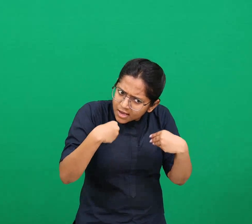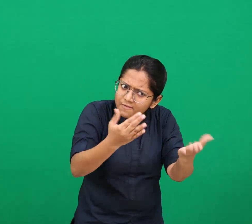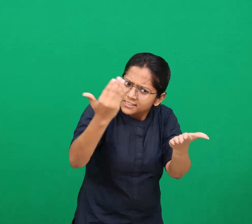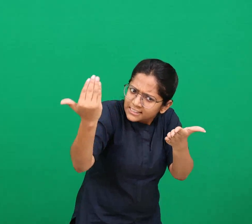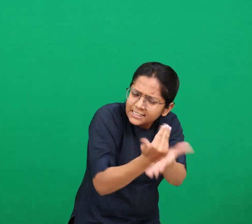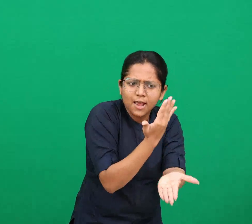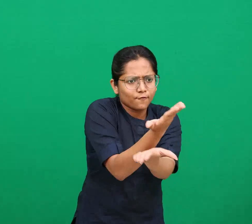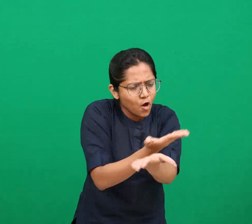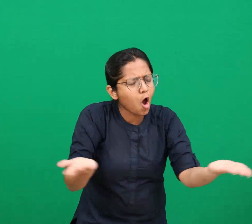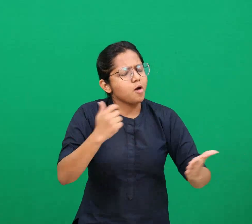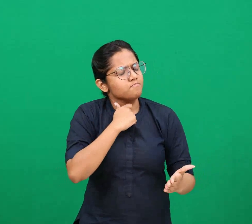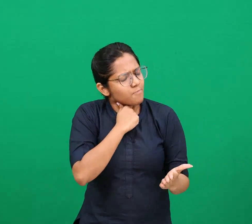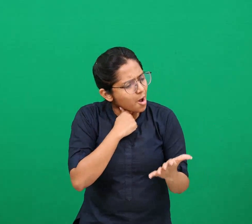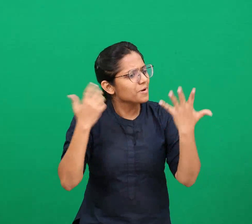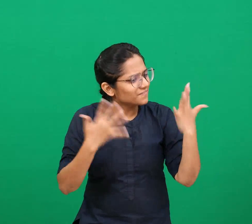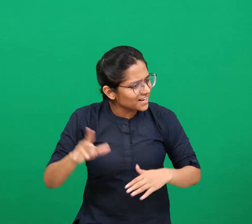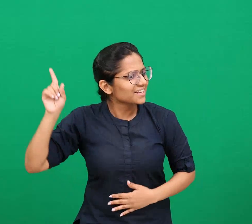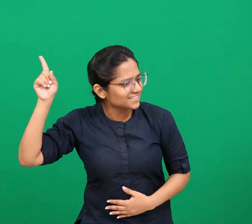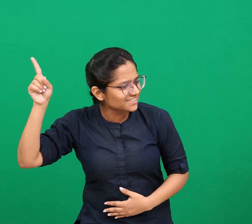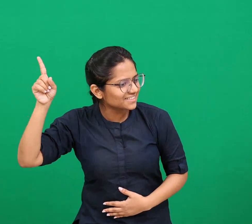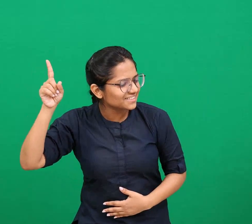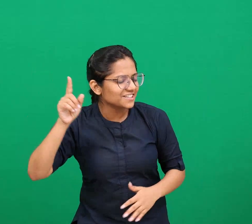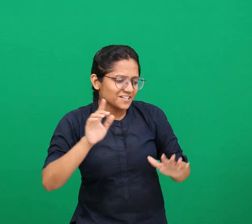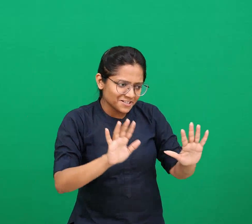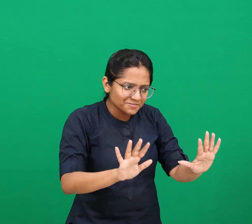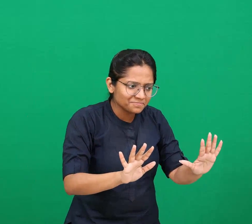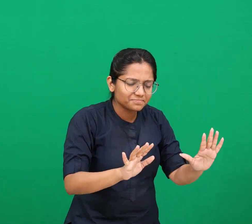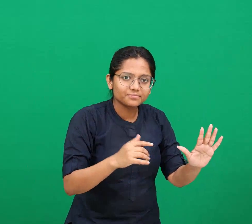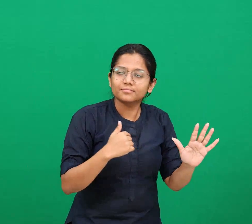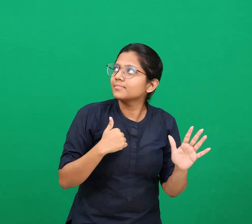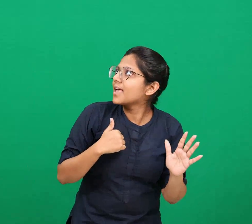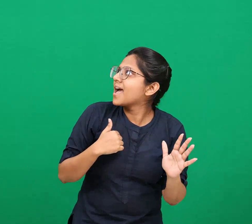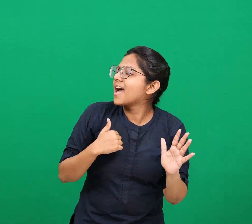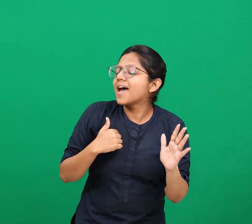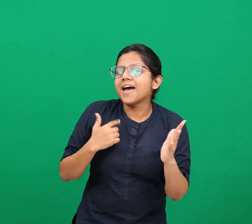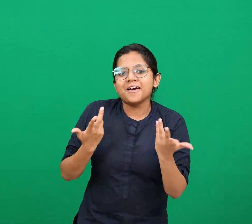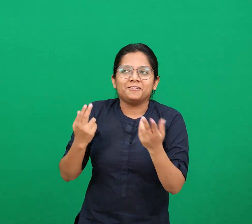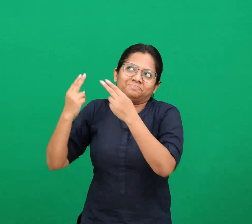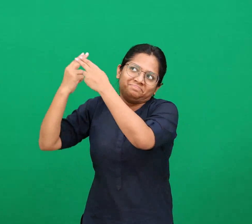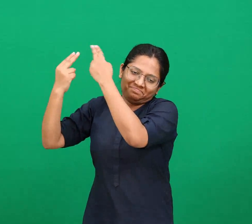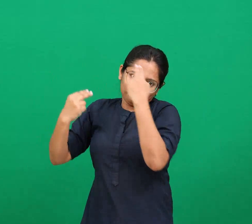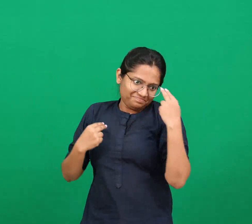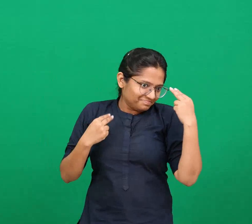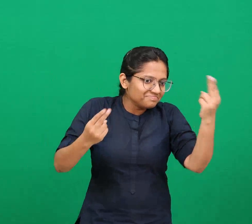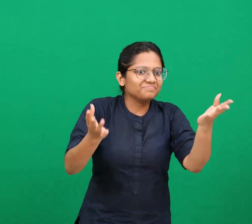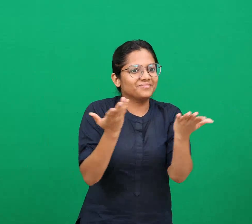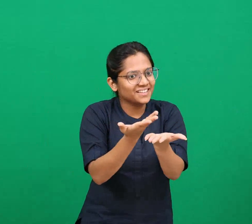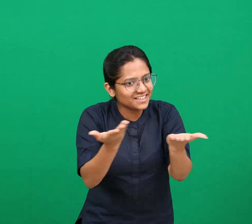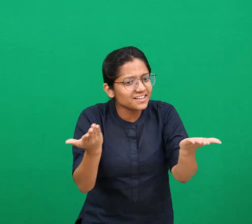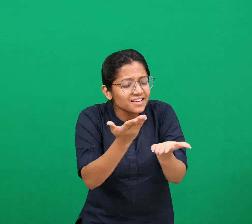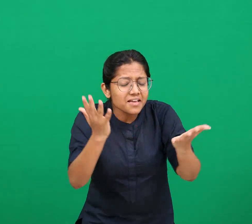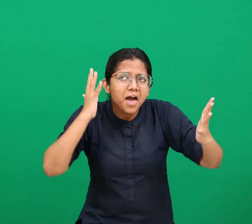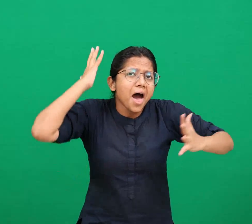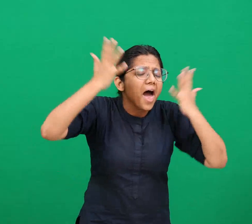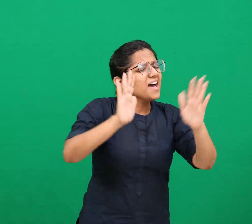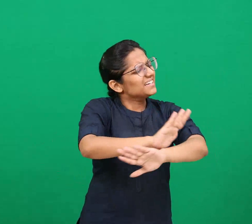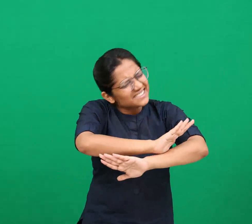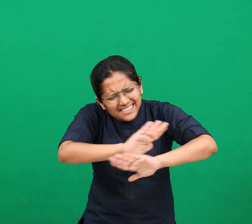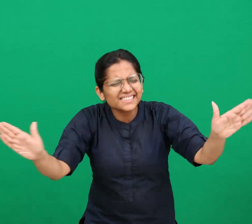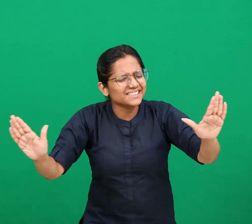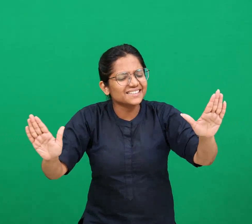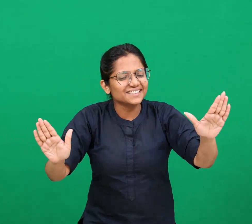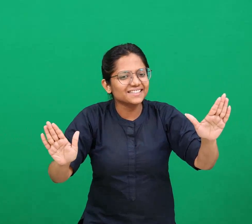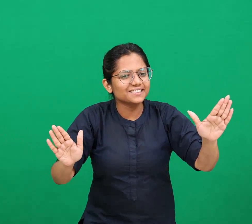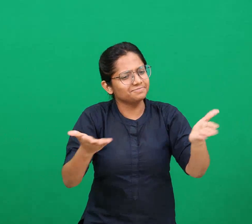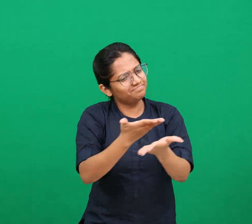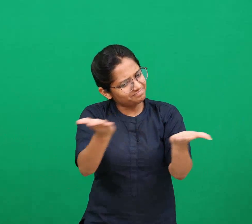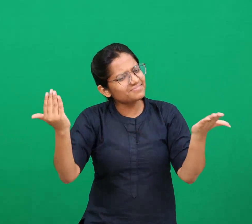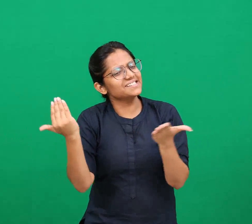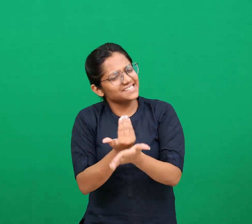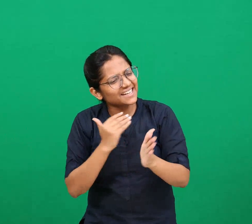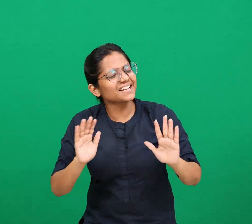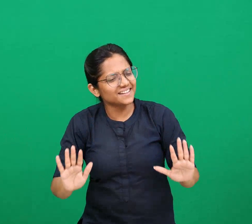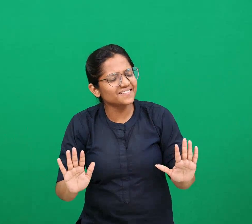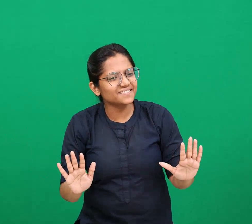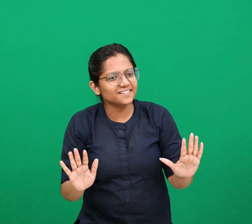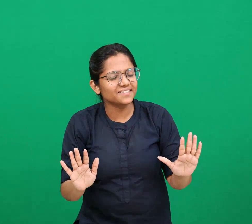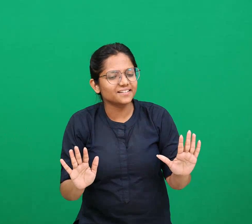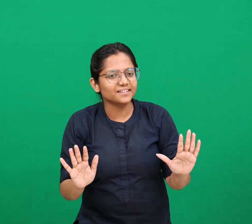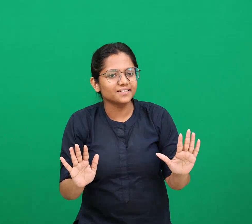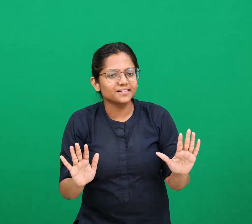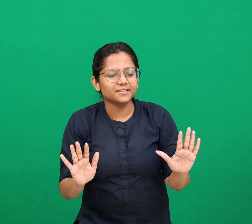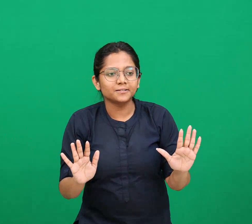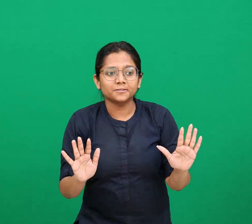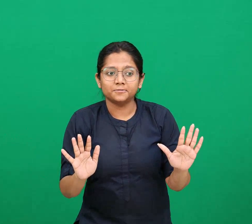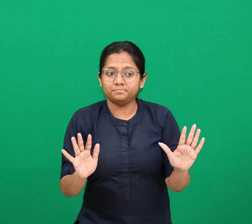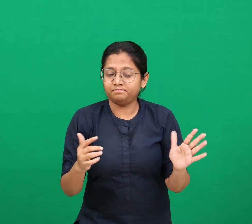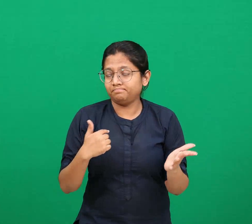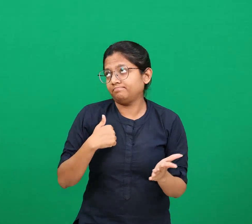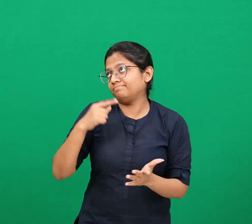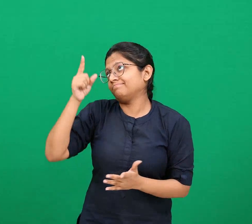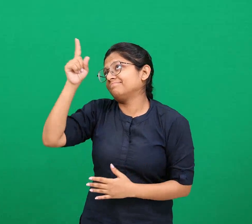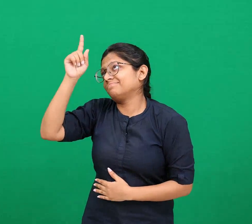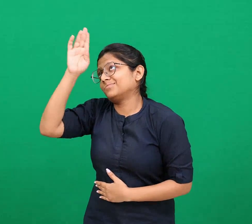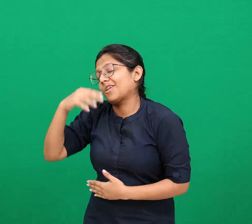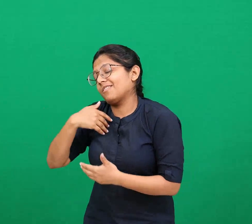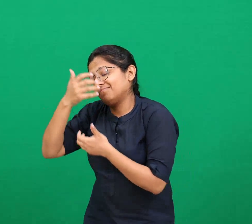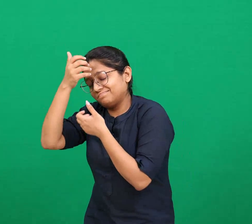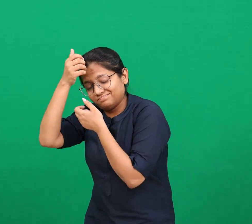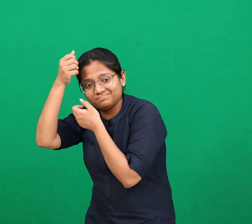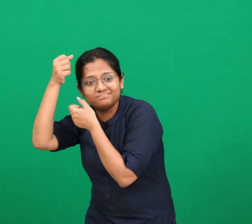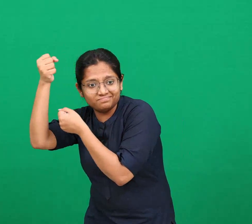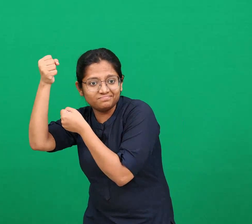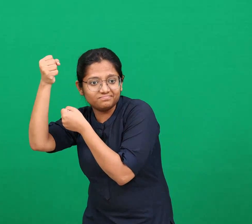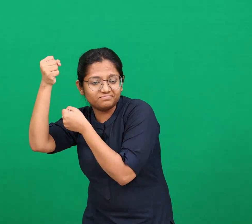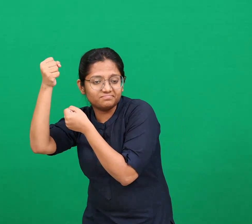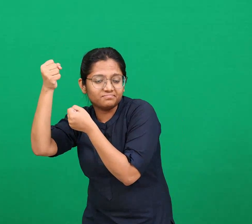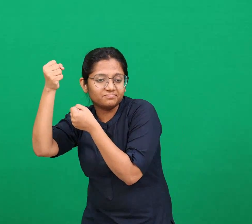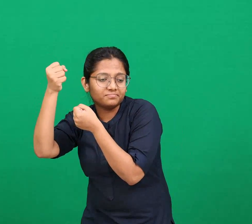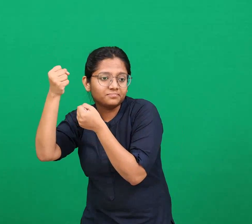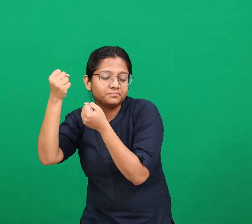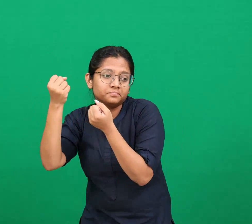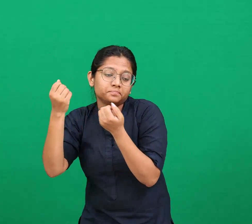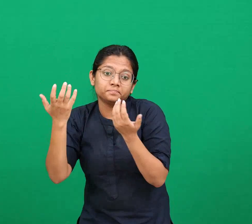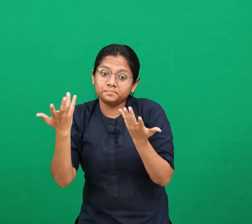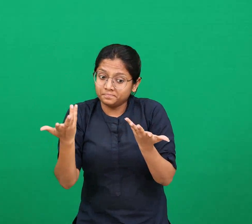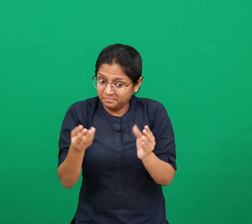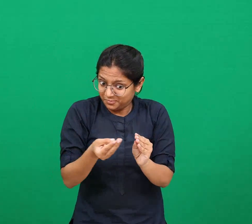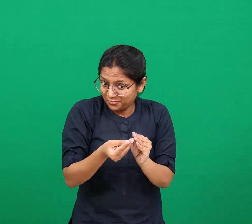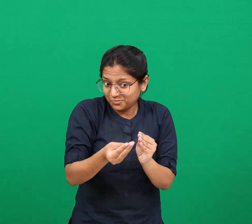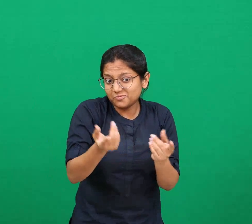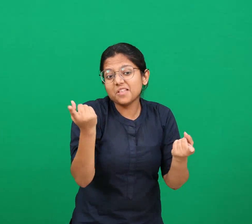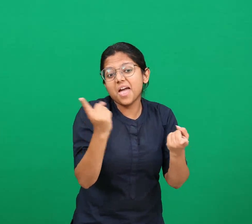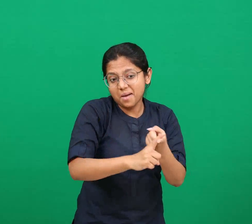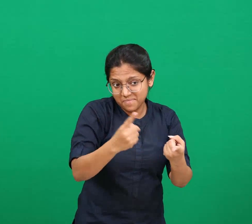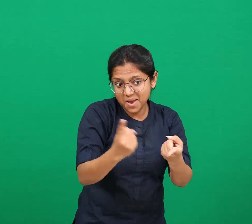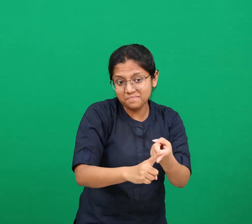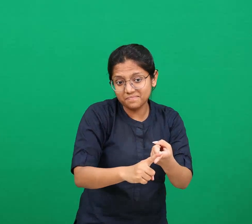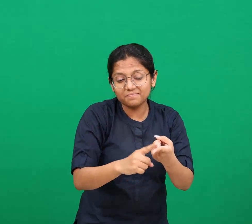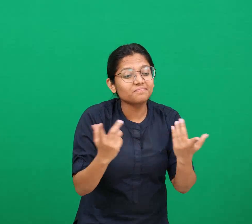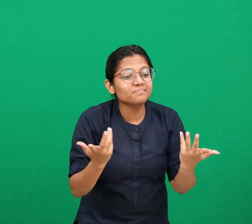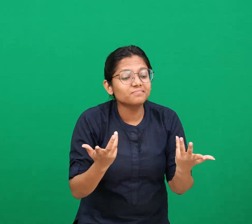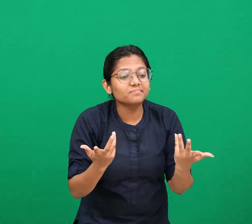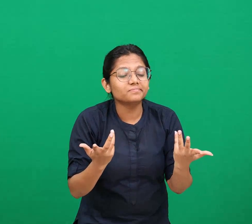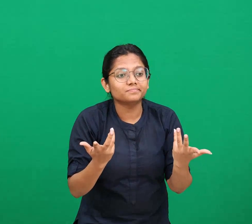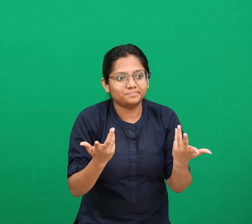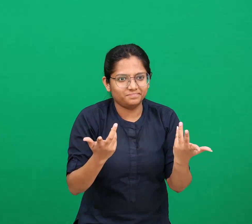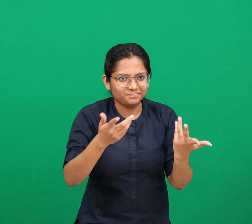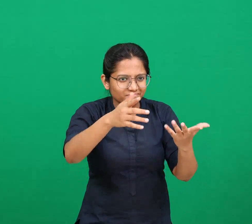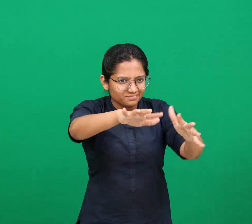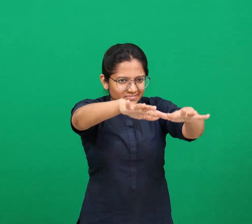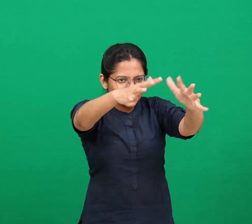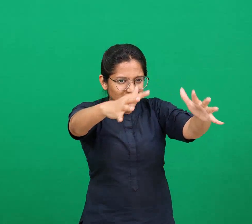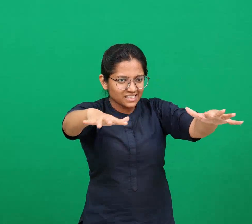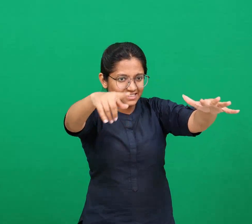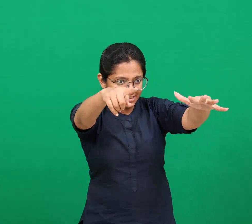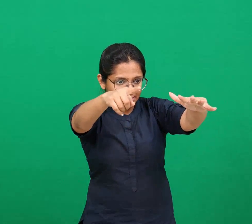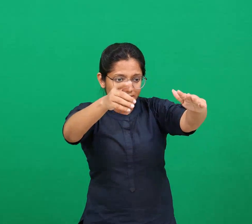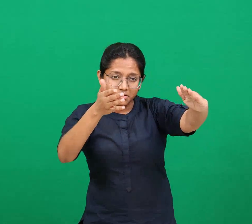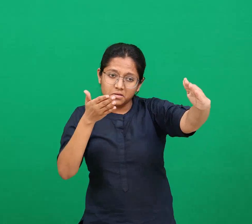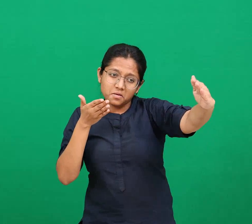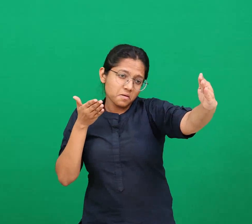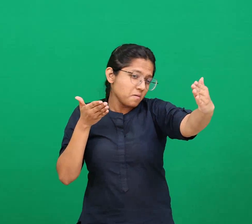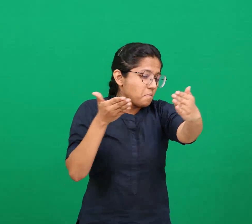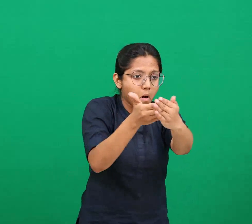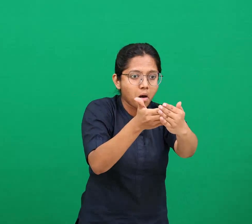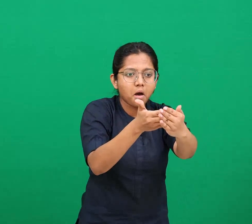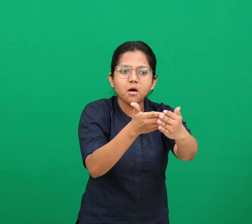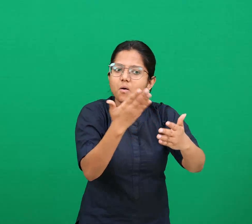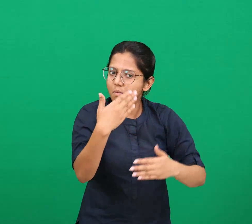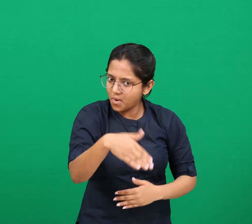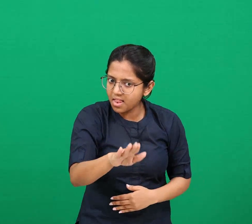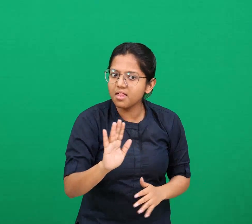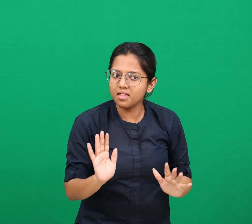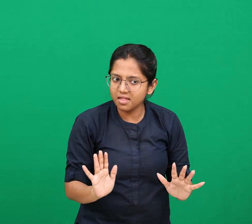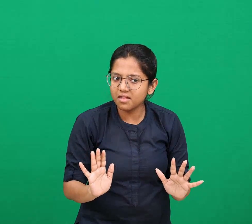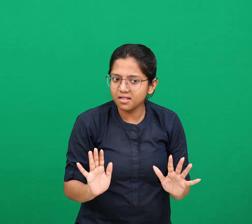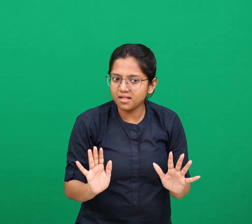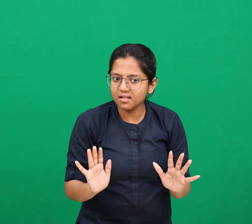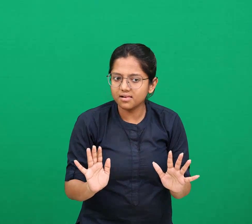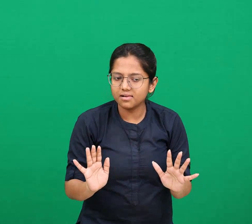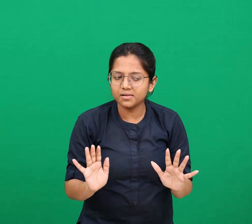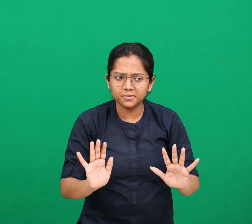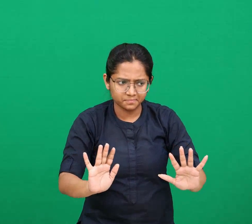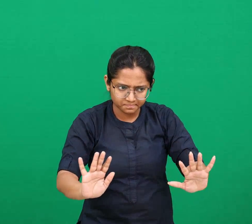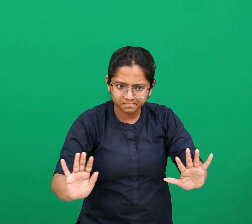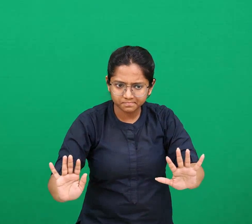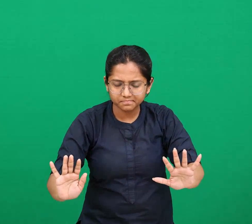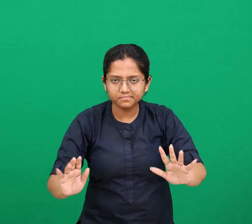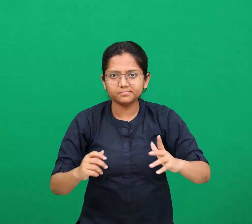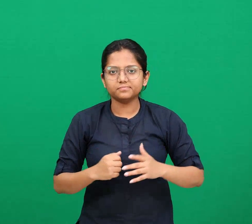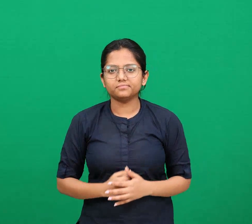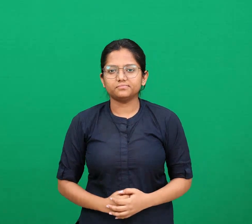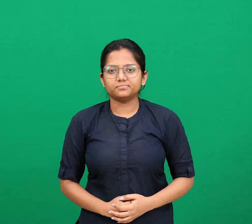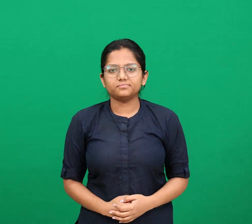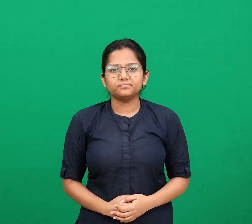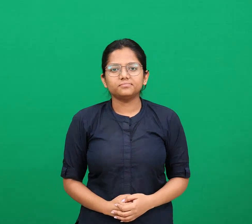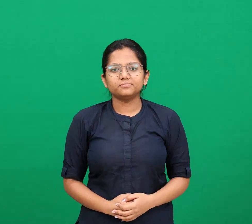And look, God has granted you the lives of all who sail with you.' So take courage, men, for I believe God that it will happen just as He told me.